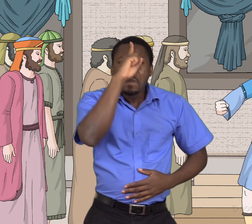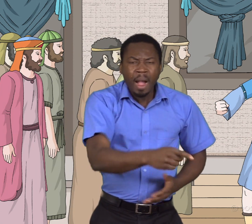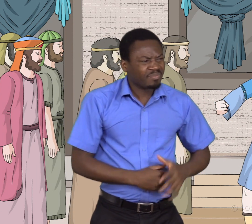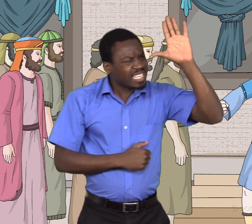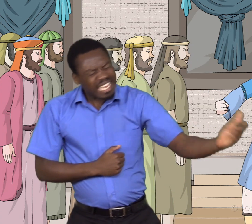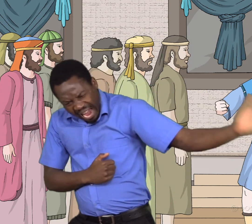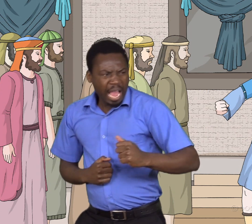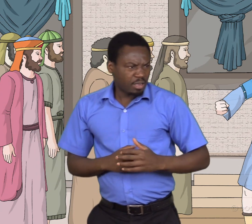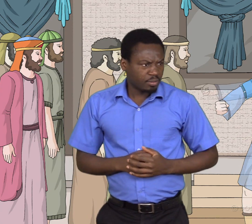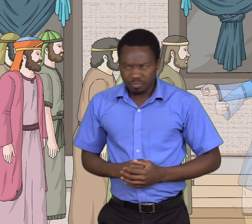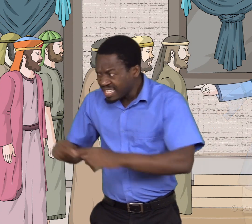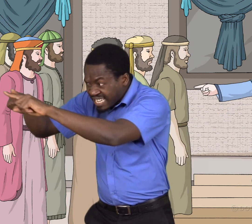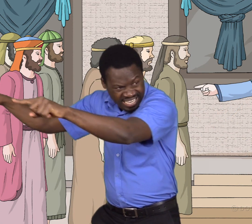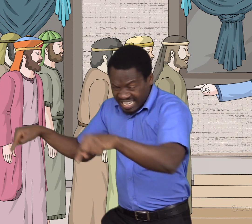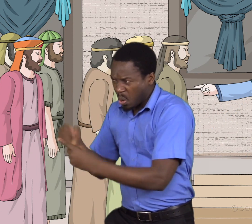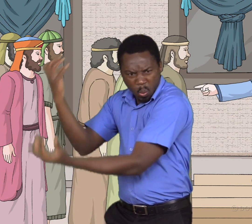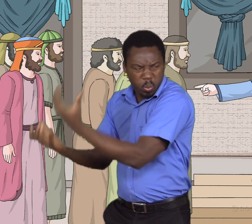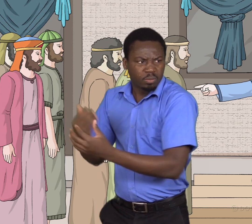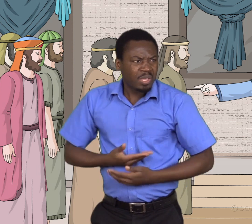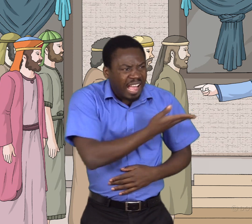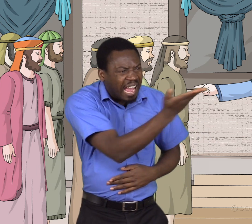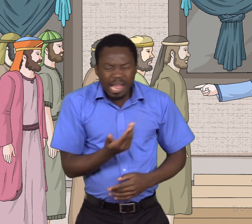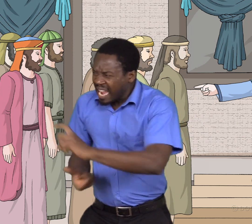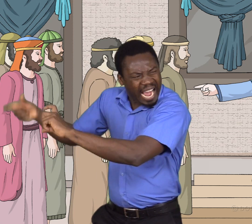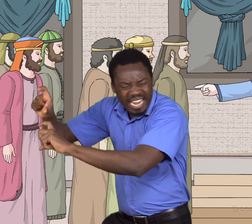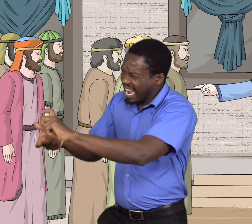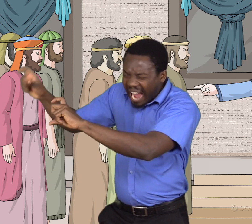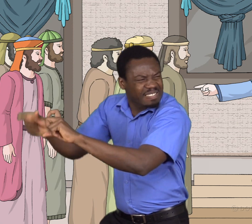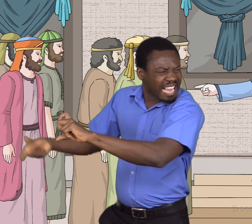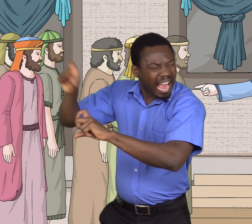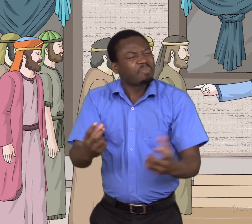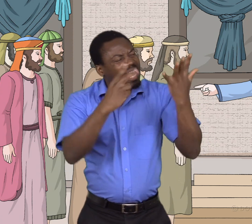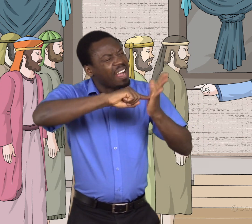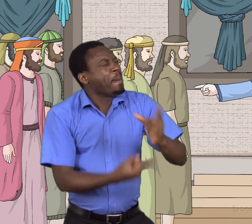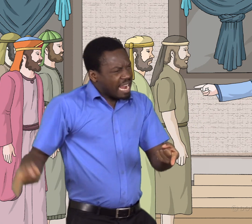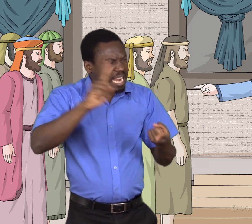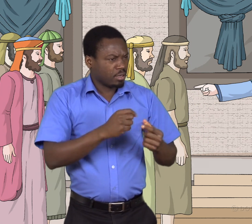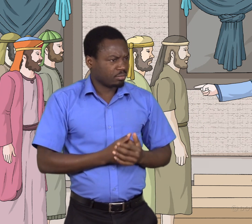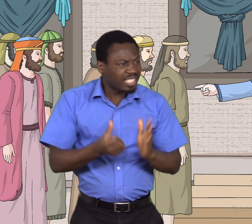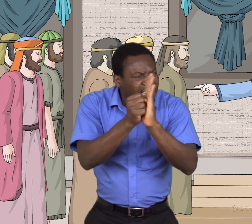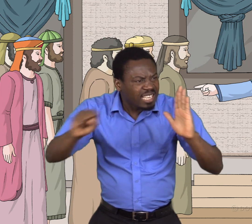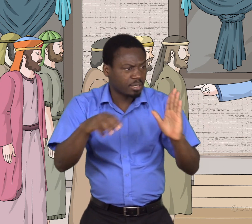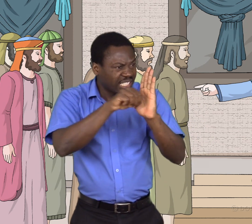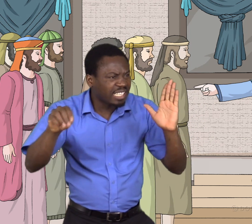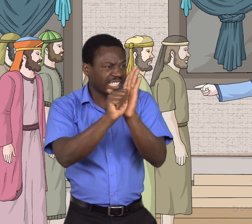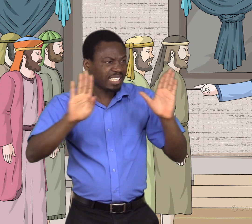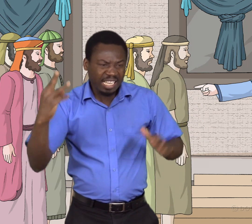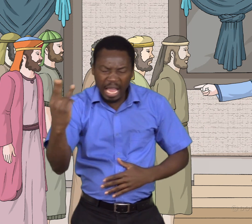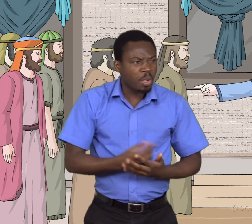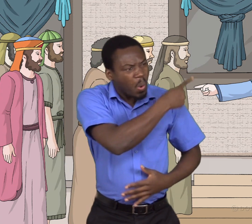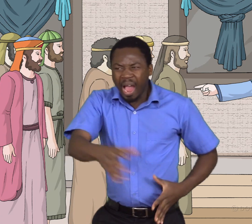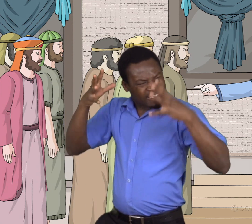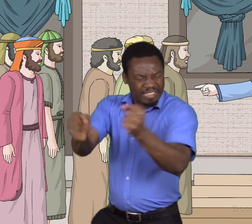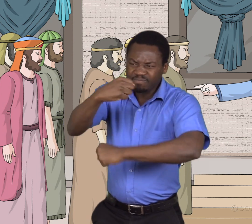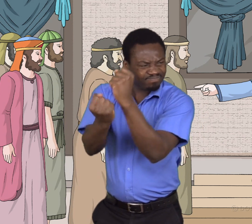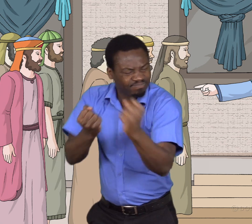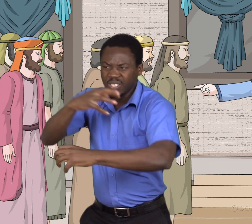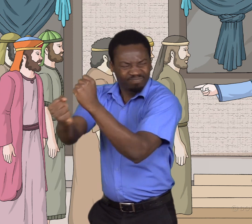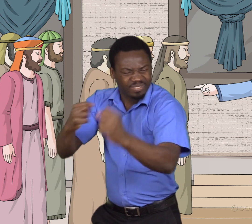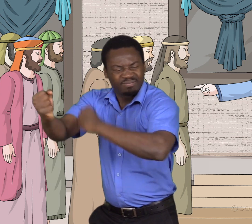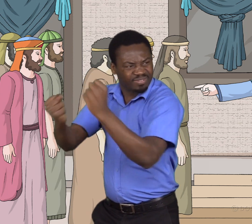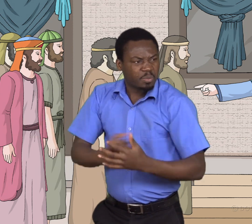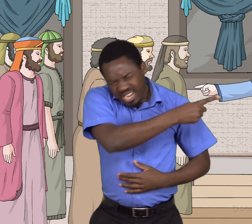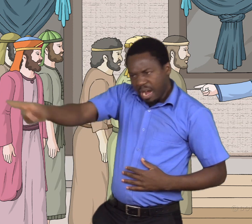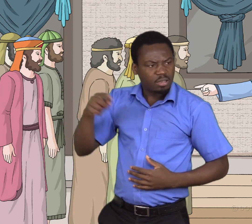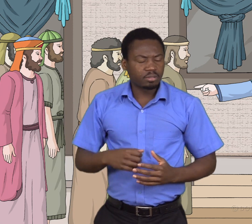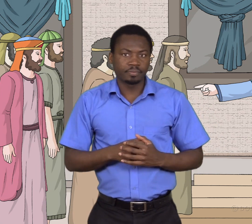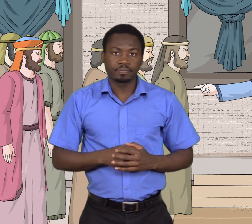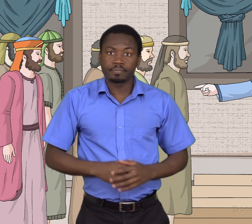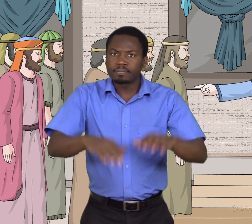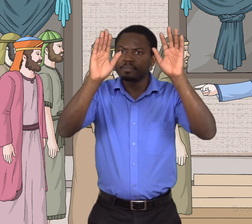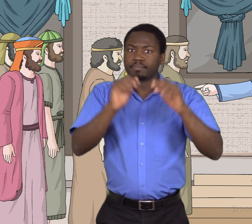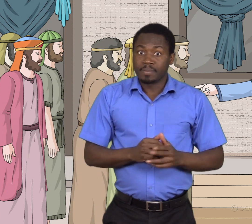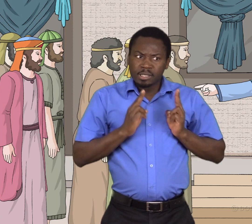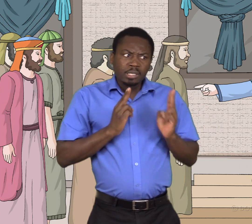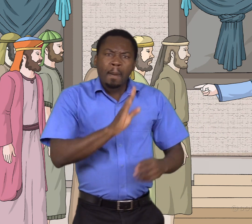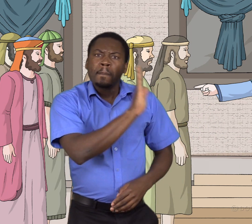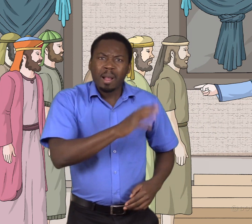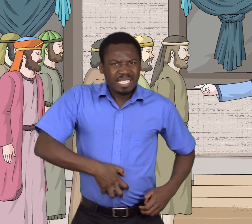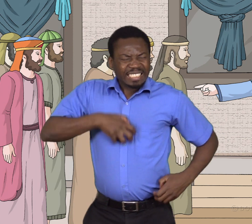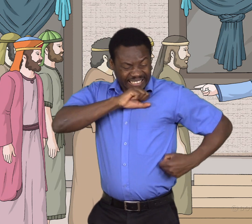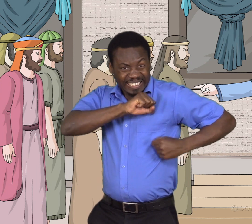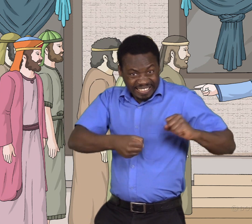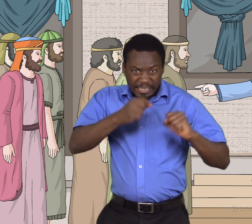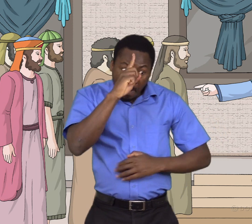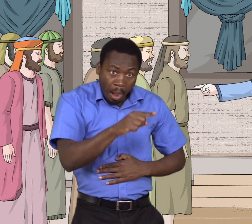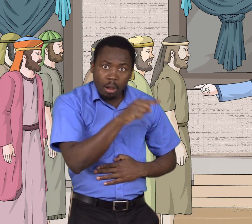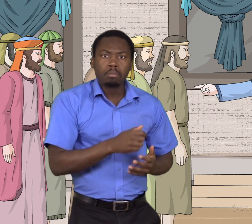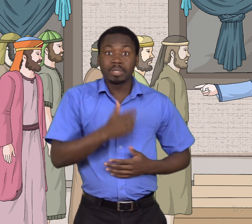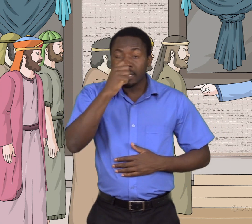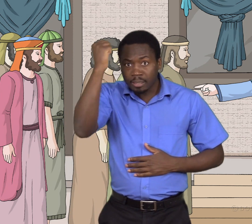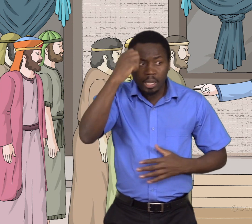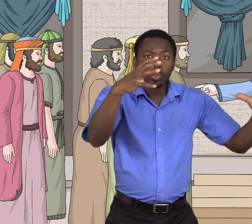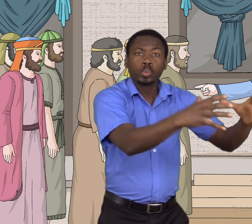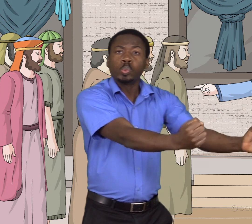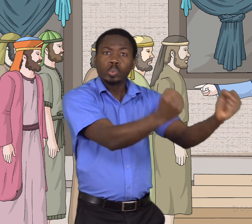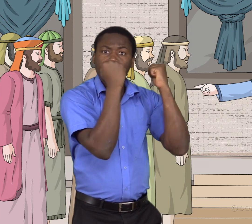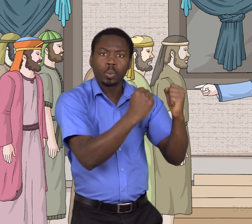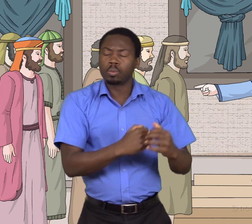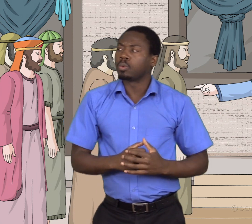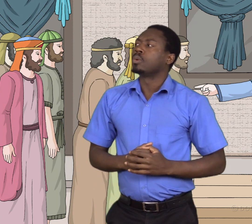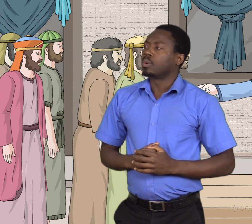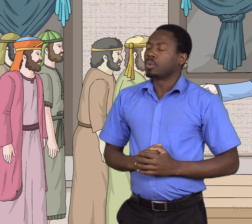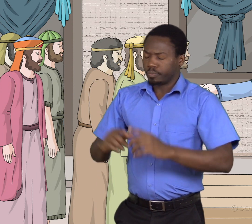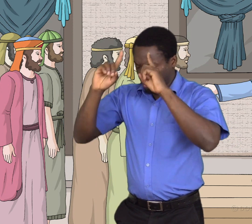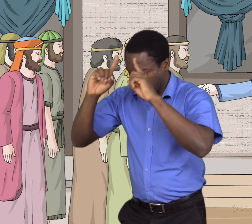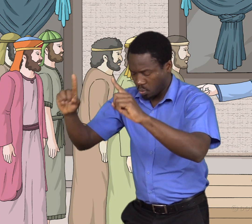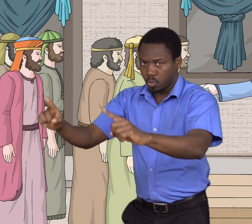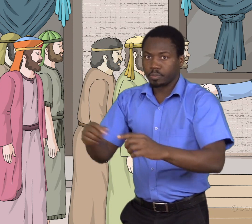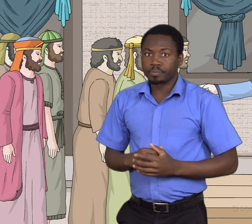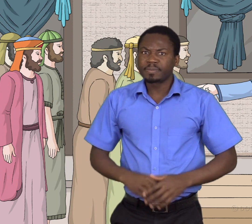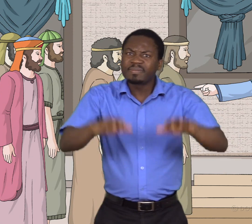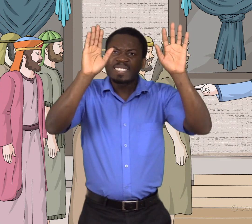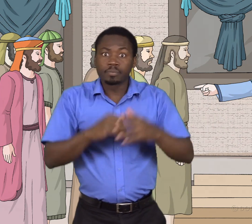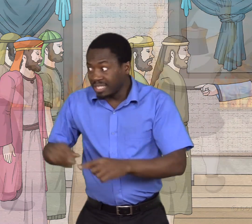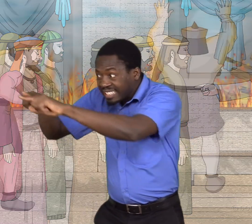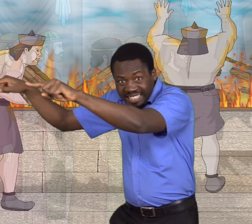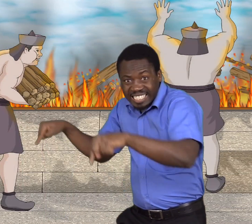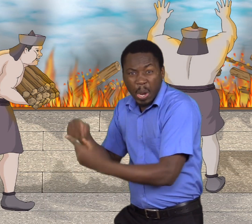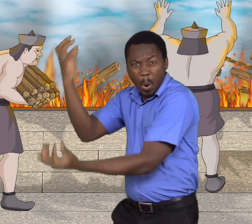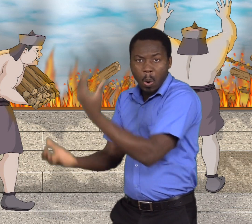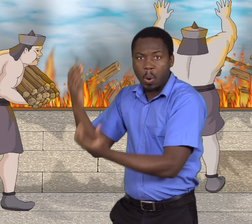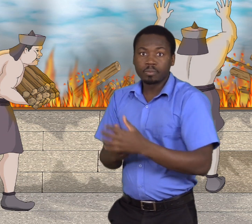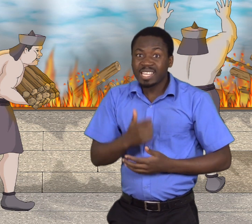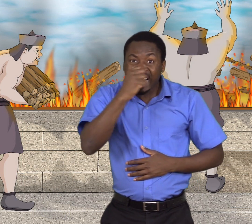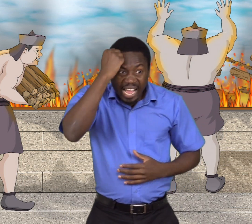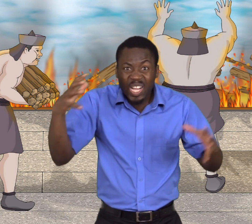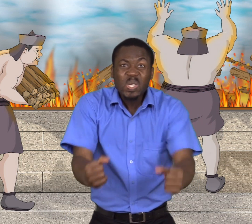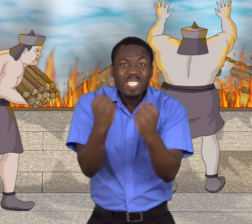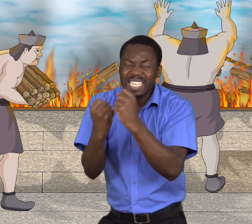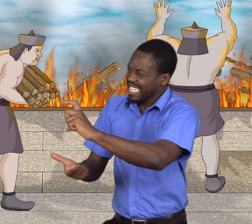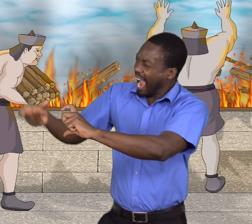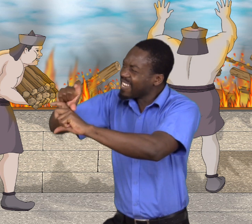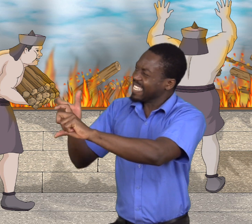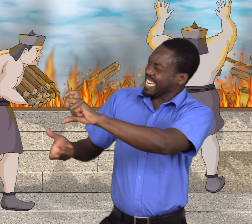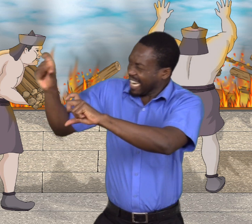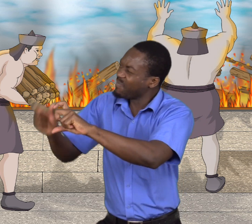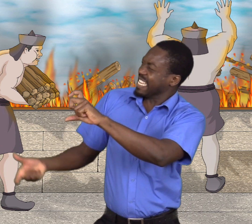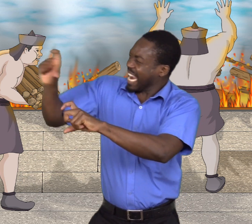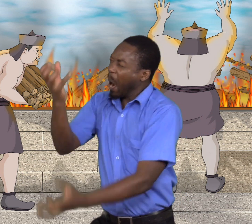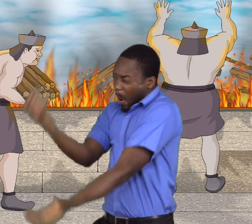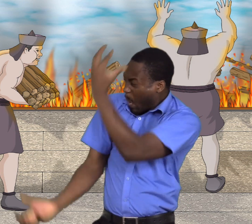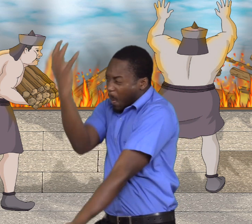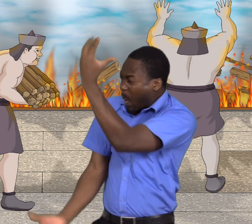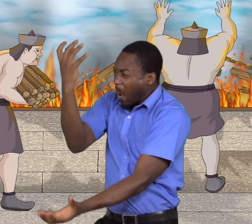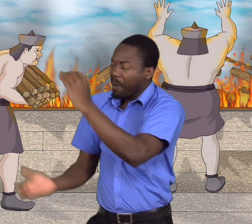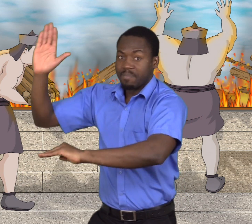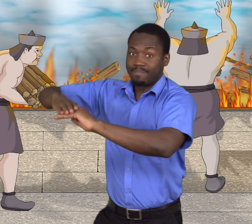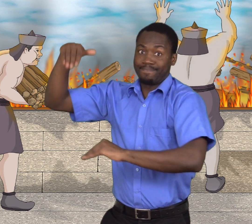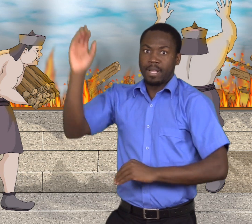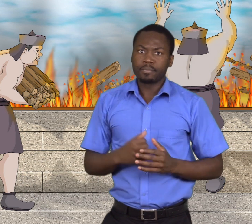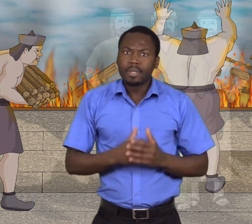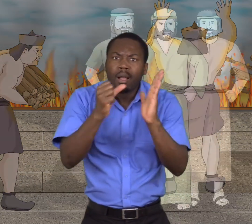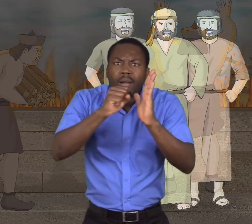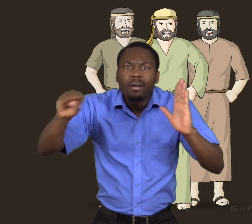He gave orders to heat the furnace seven times hotter than usual, and he commanded some mighty men of valor in his army to tie up Shadrach, Meshach, and Abednego and throw them into the blazing fiery furnace.